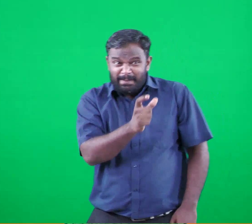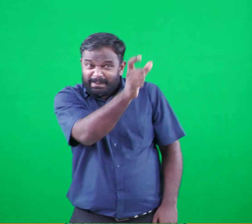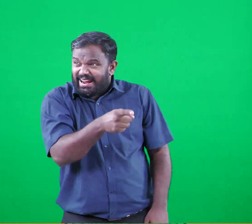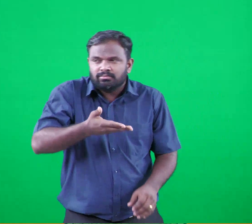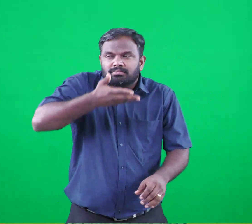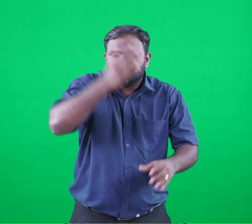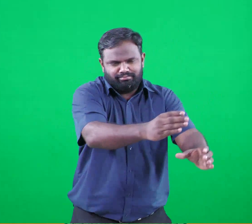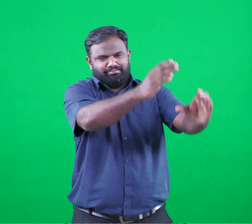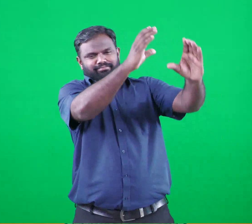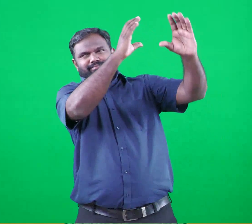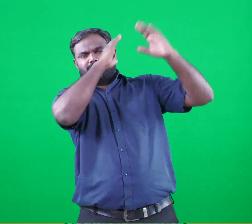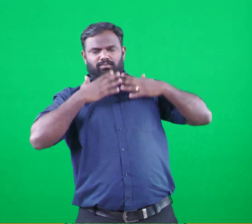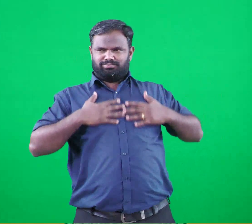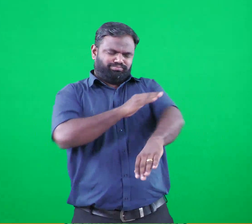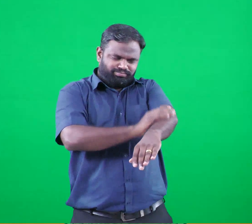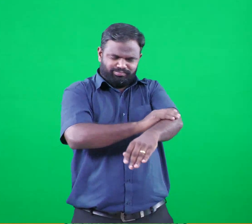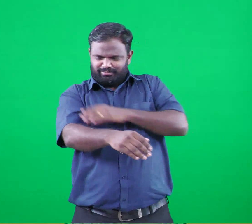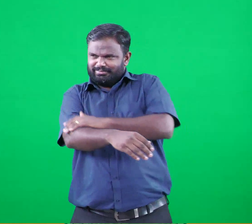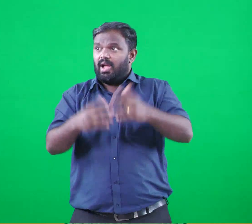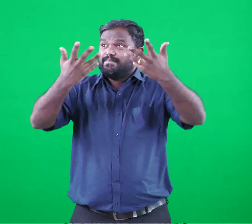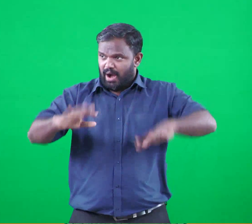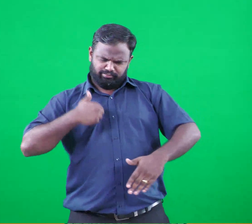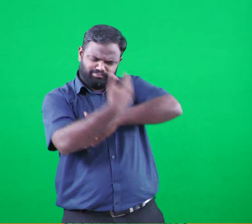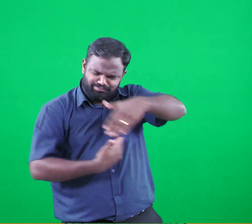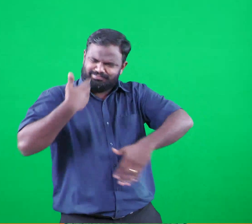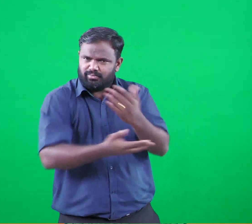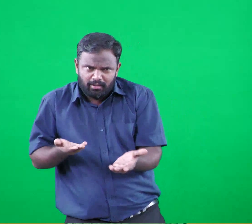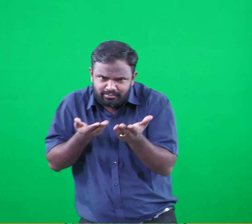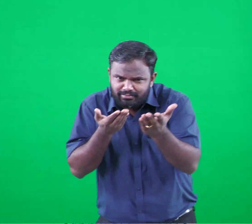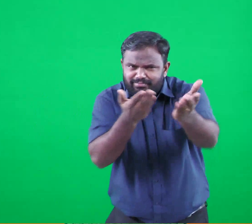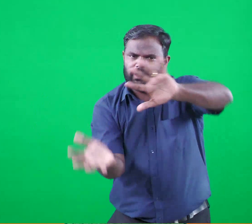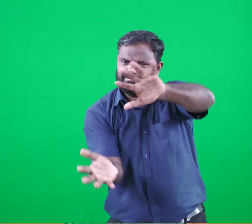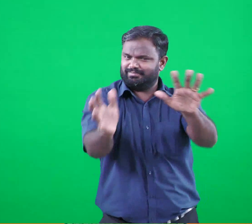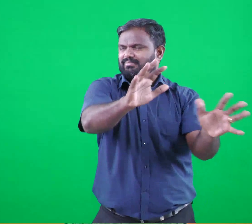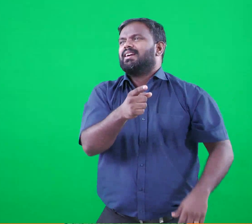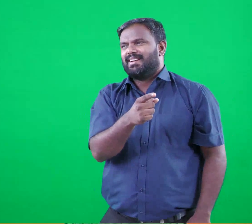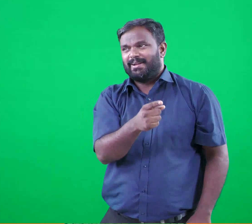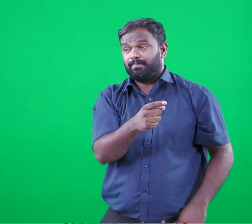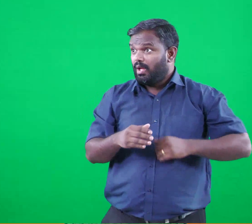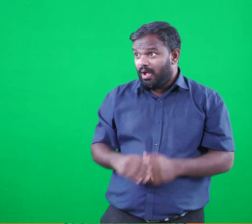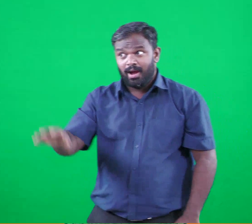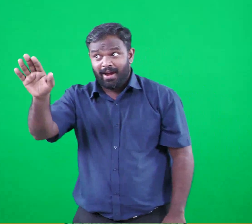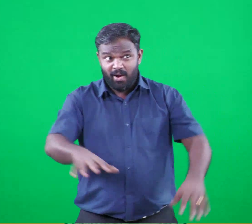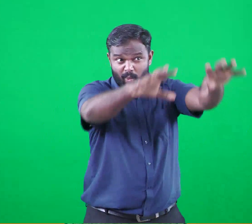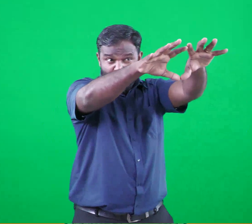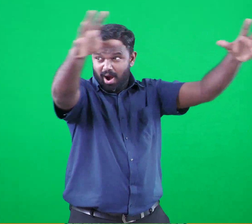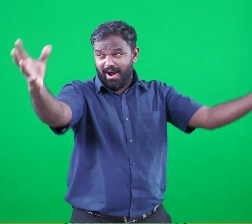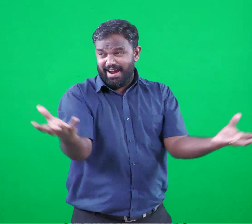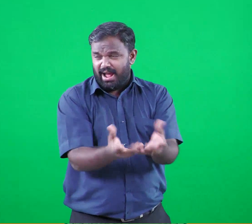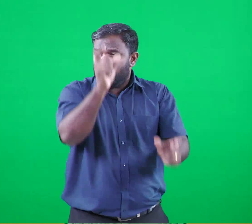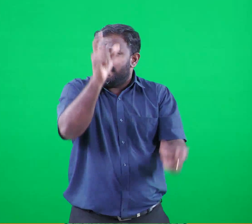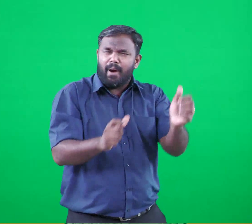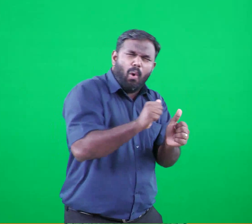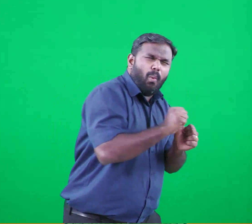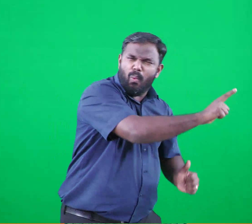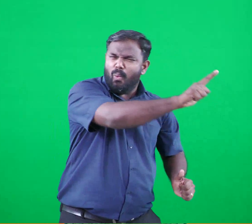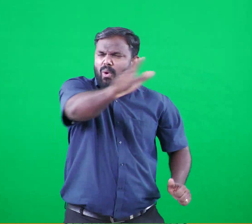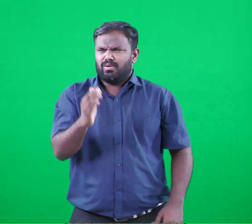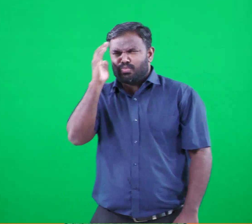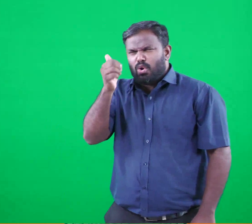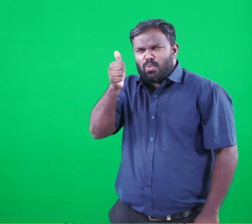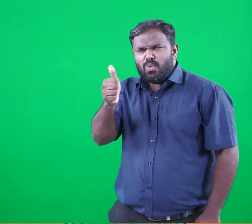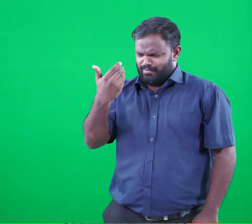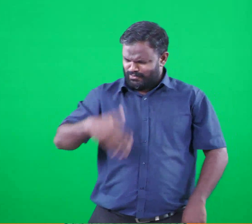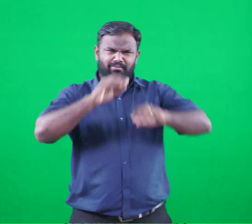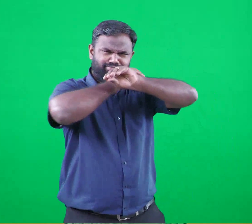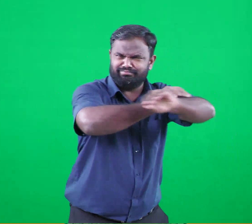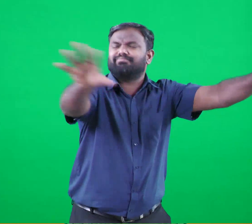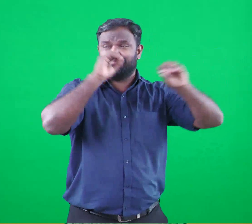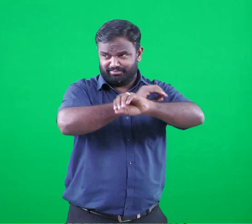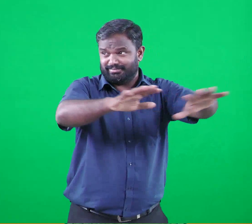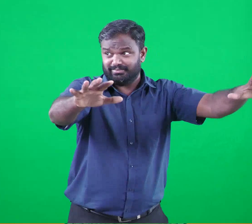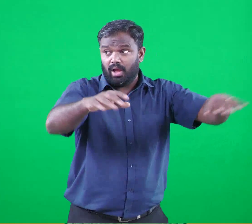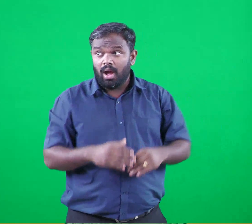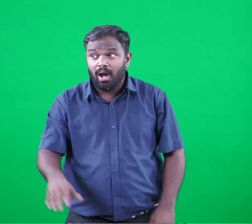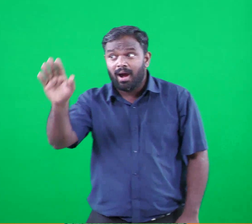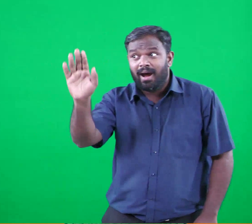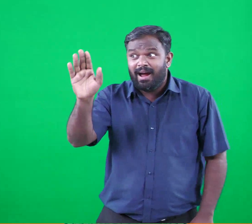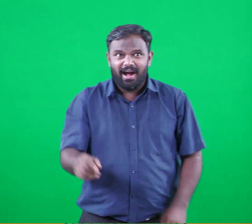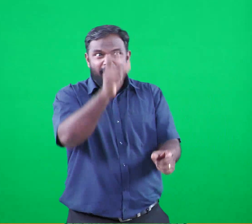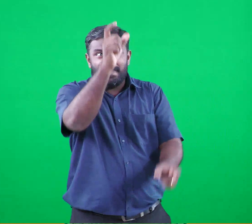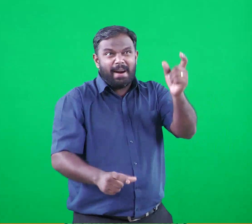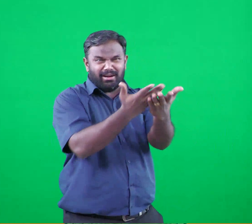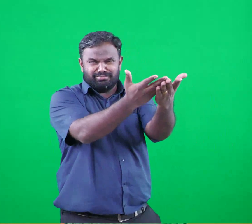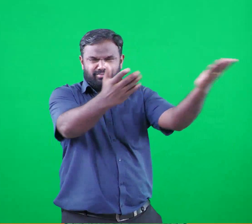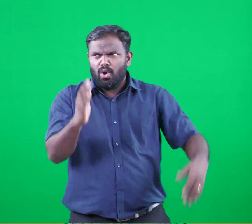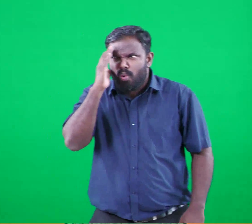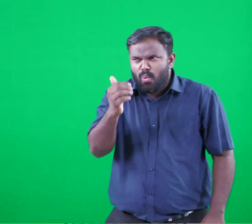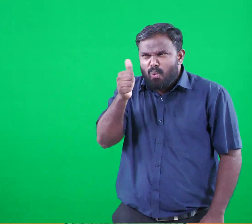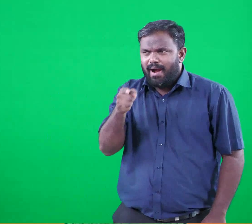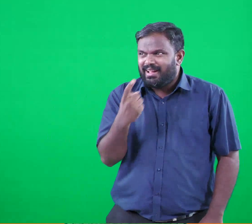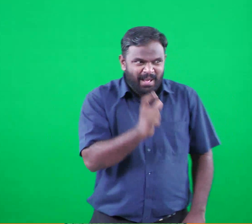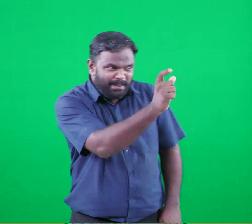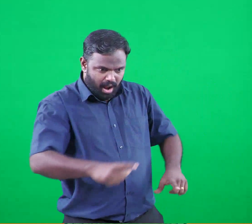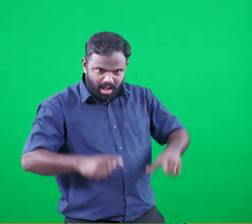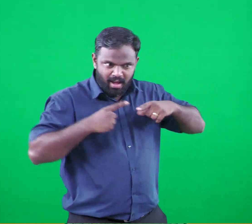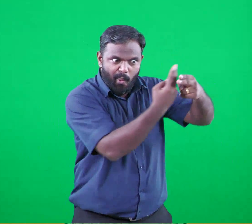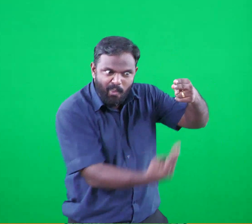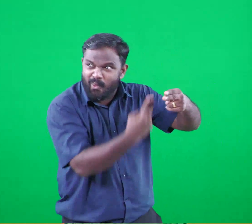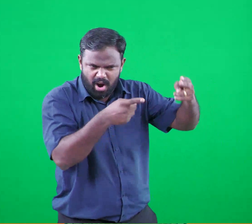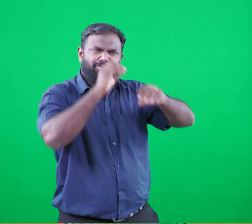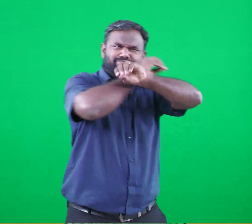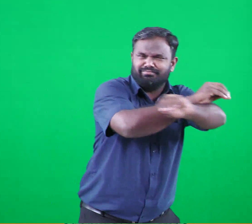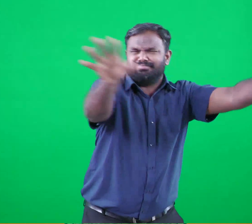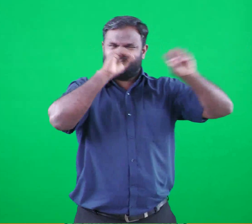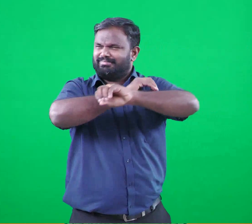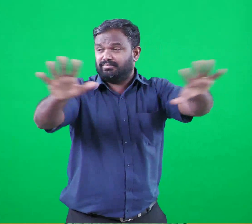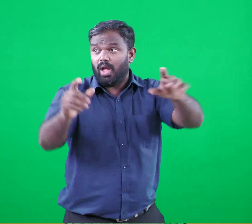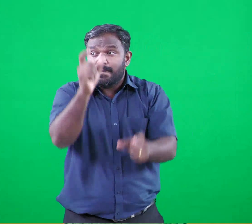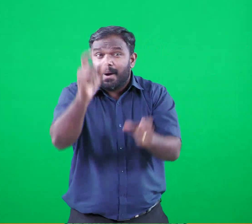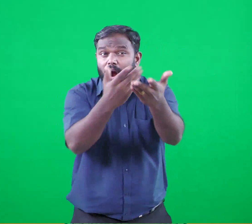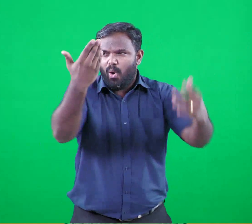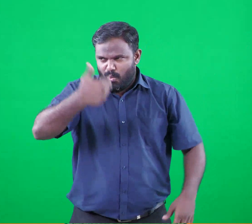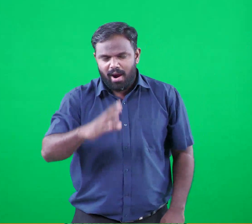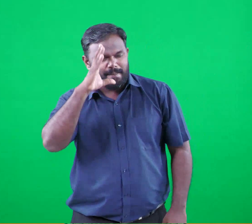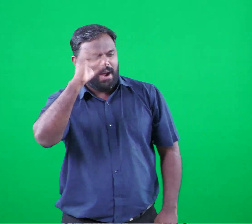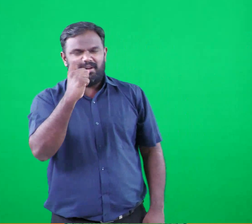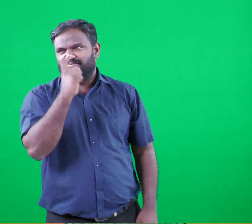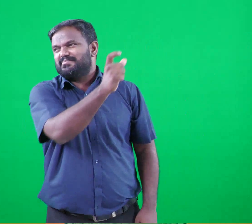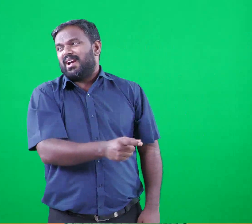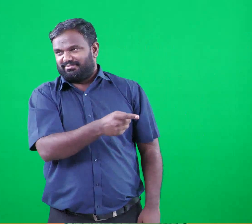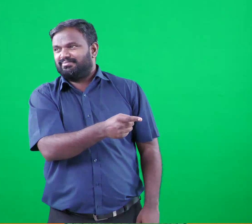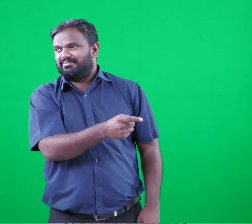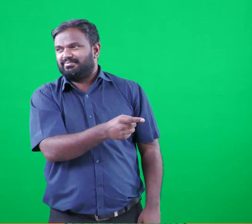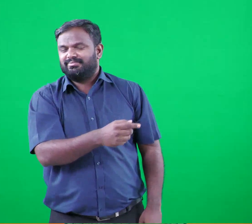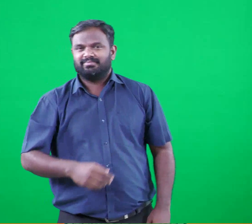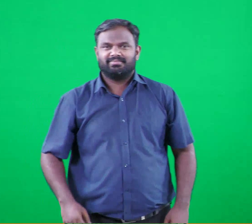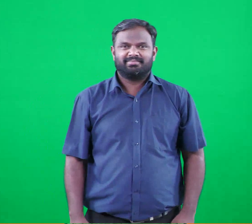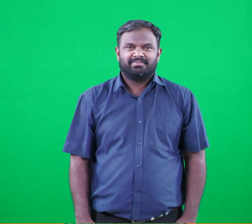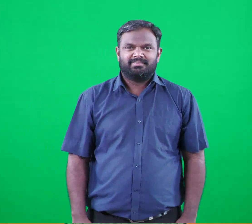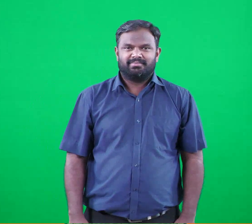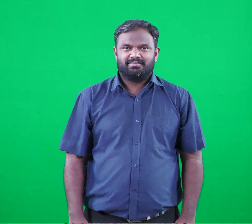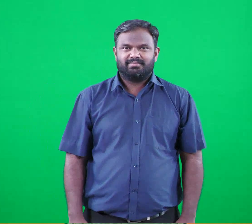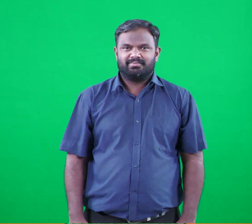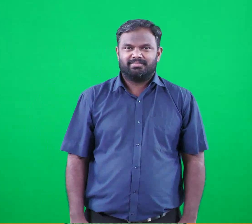And truly I tell you, wherever the gospel is preached in all the world, what she has done will also be told in memory of her."